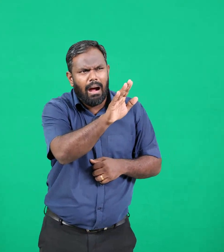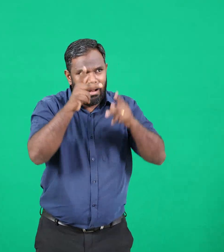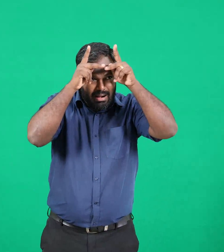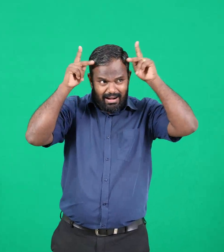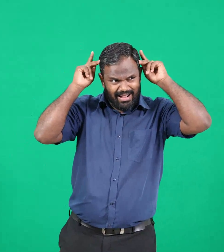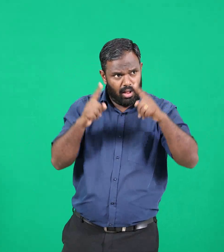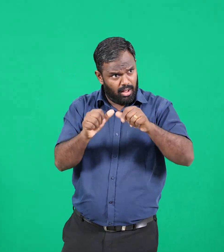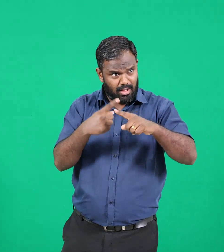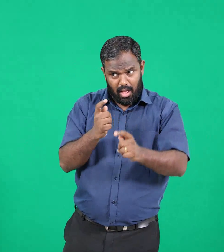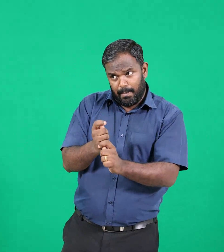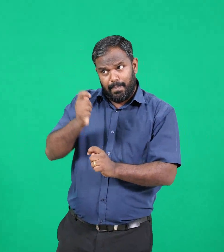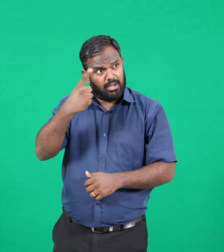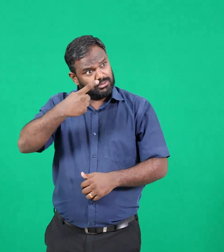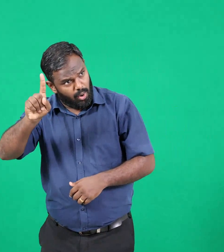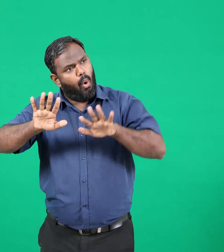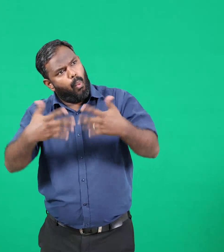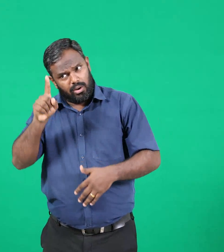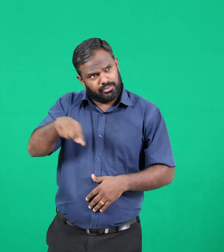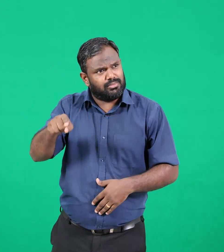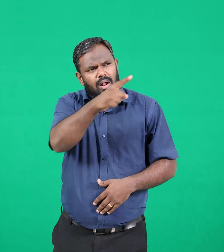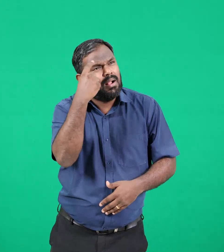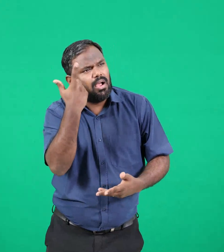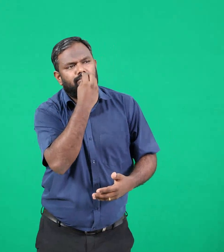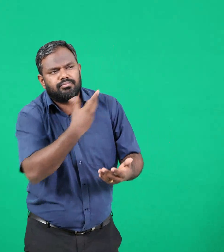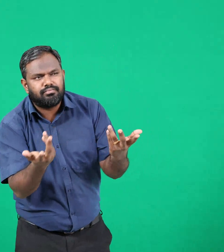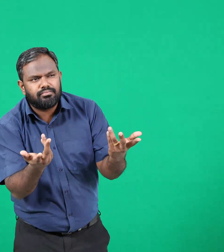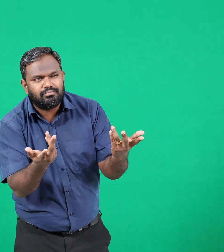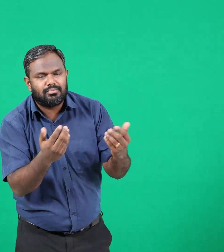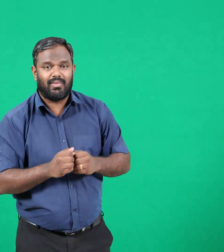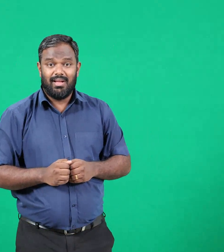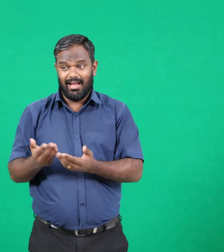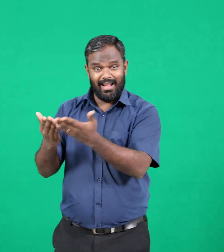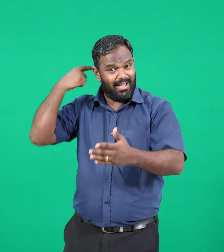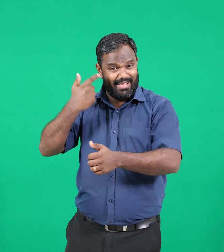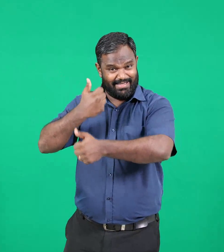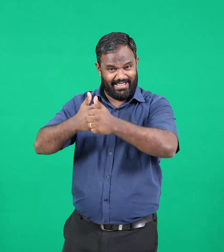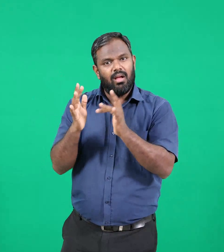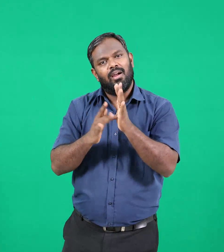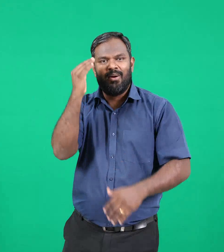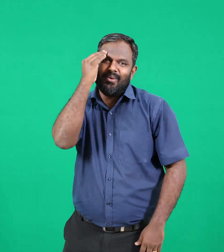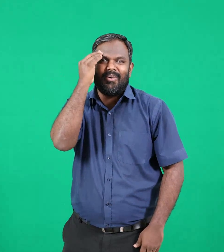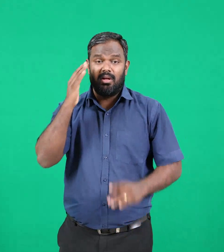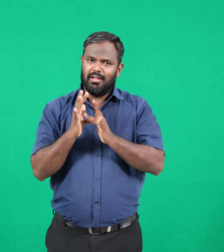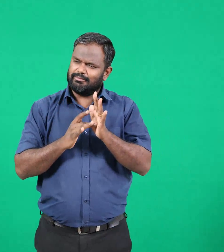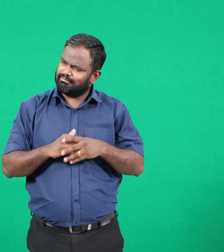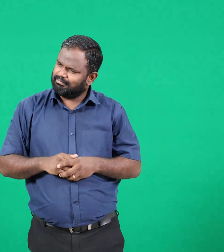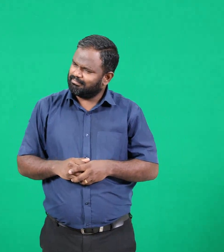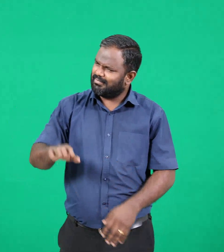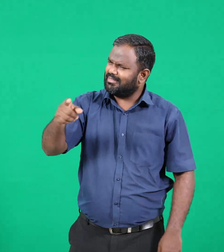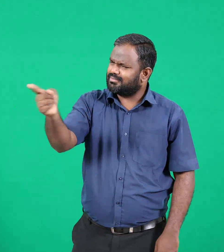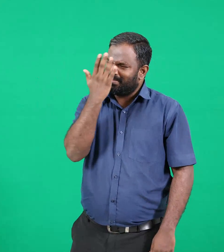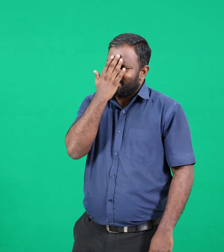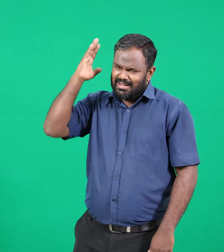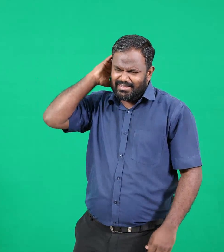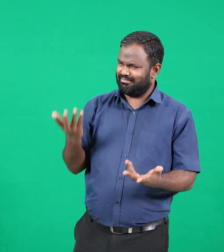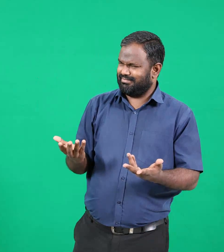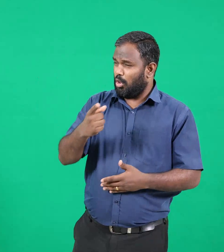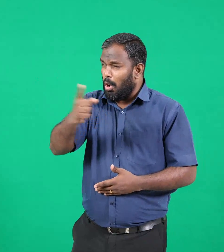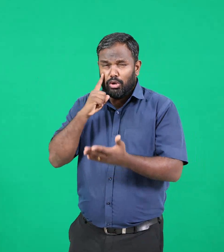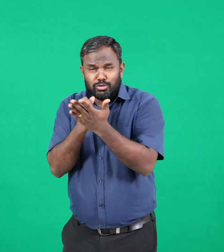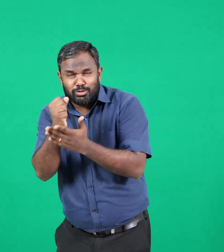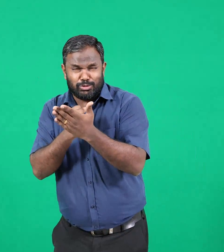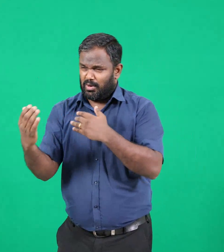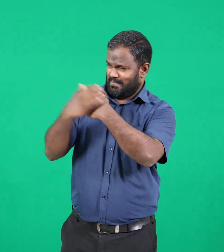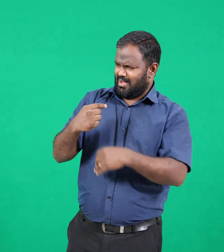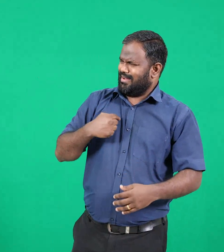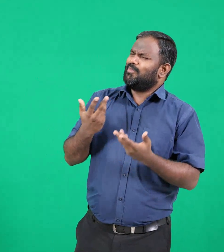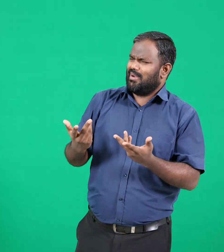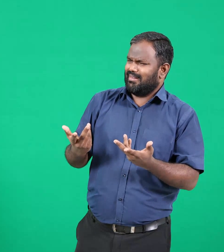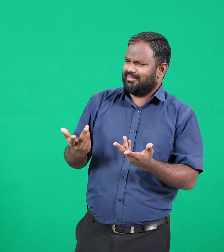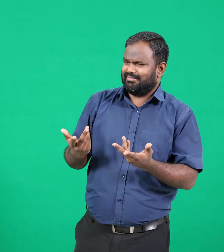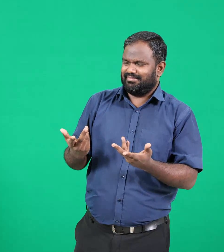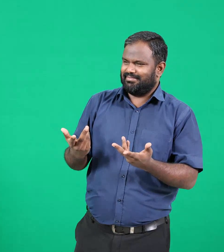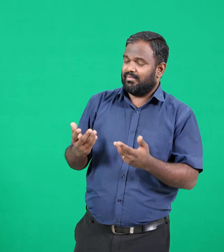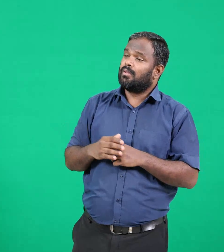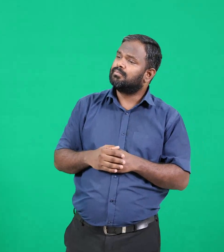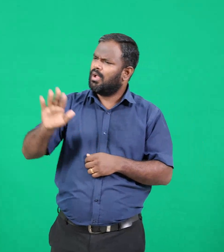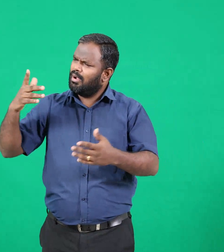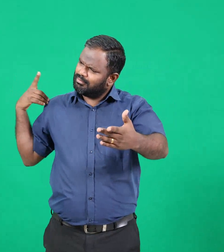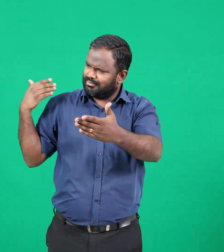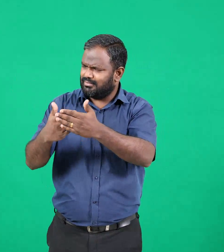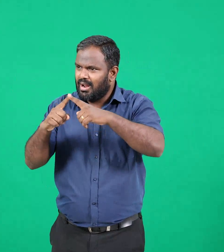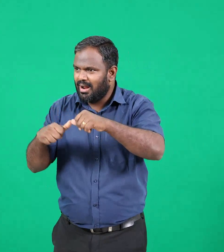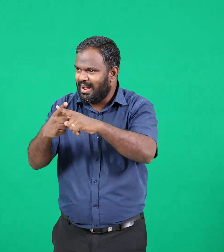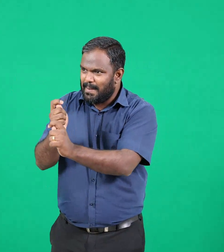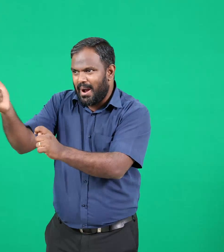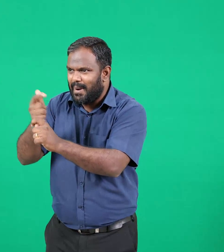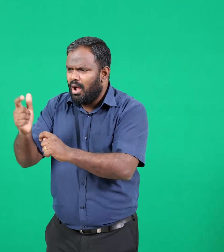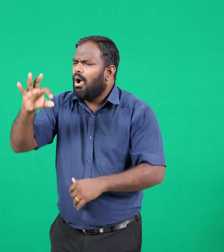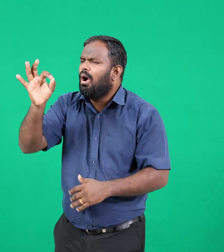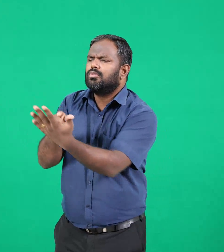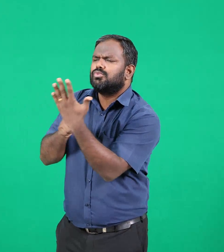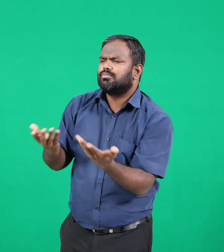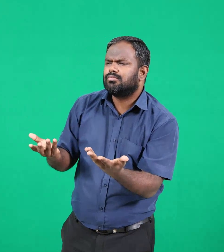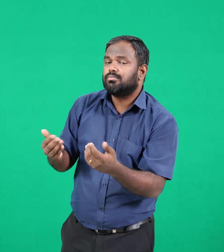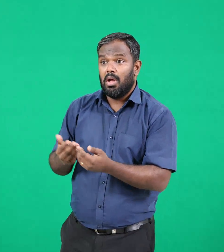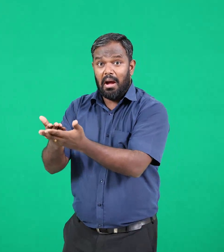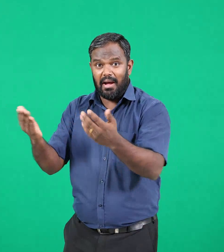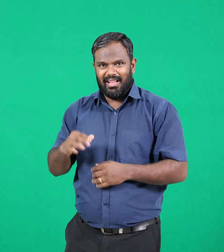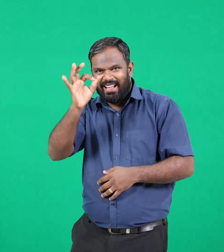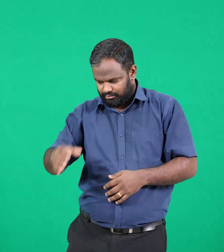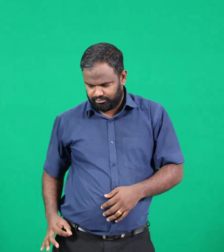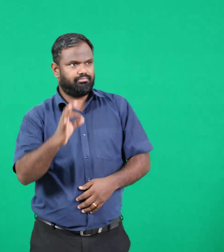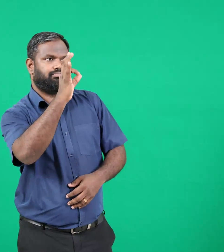But Jesus knew their evil intent and said, "You hypocrites, why are you testing Me? Show Me the coin used for the tax." And they brought Him a denarius.